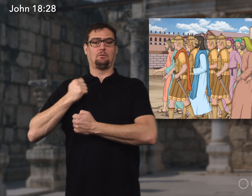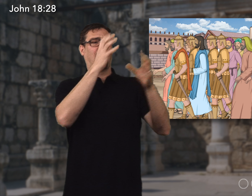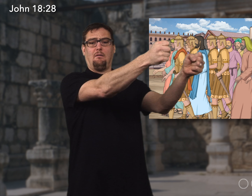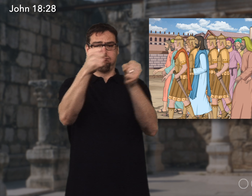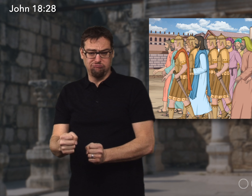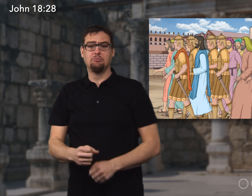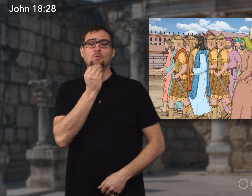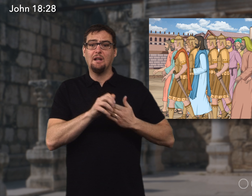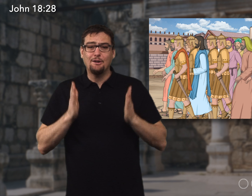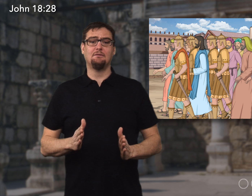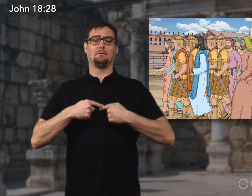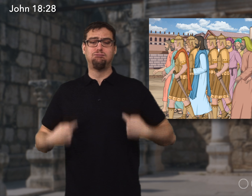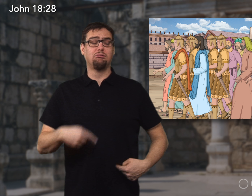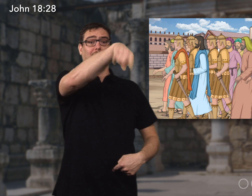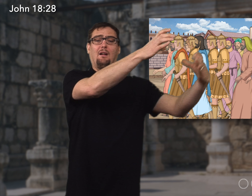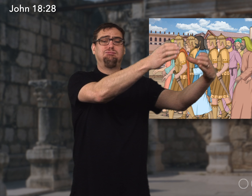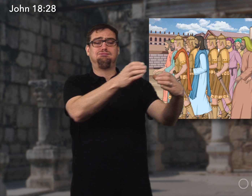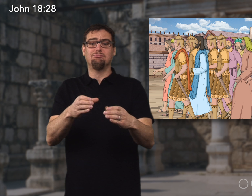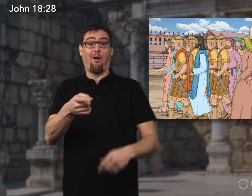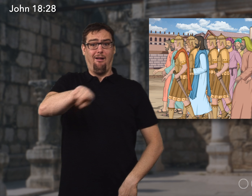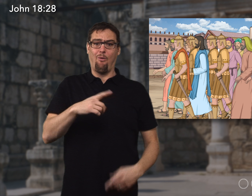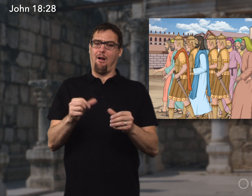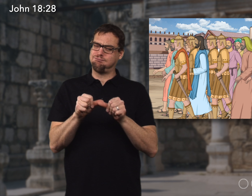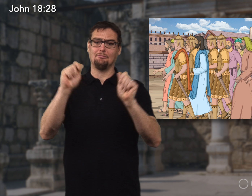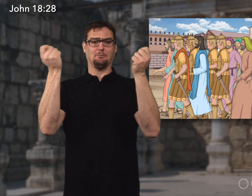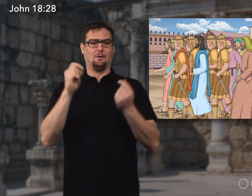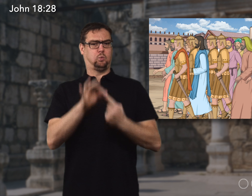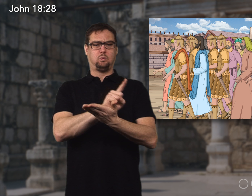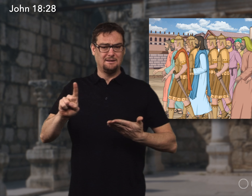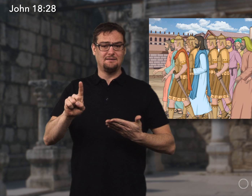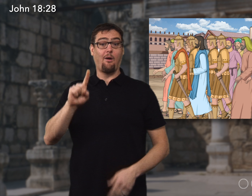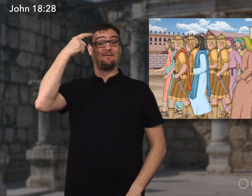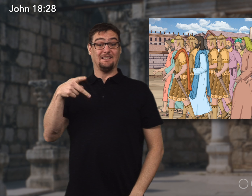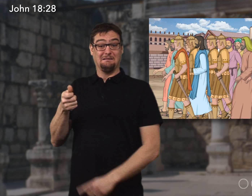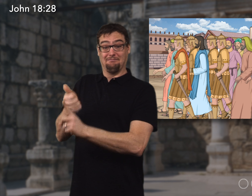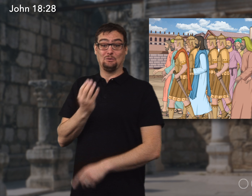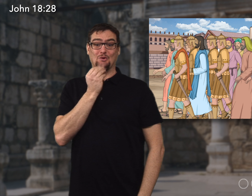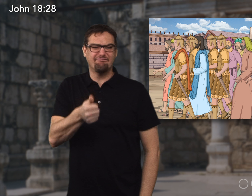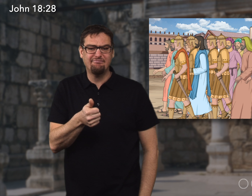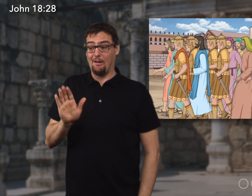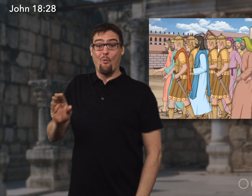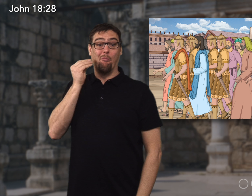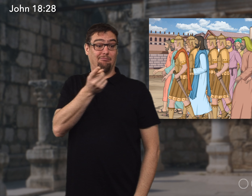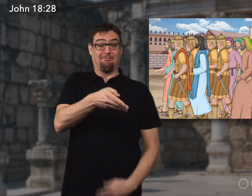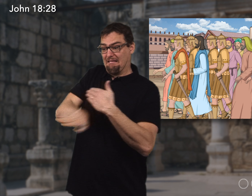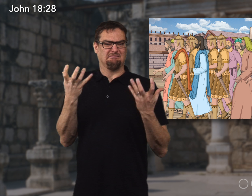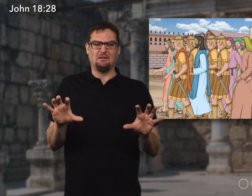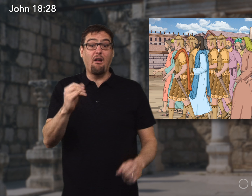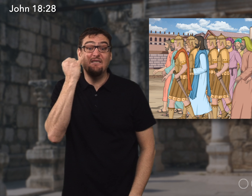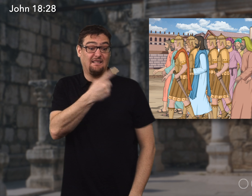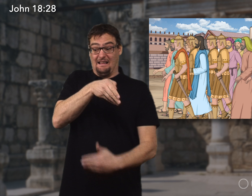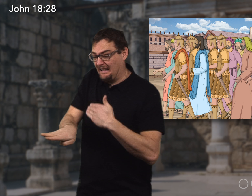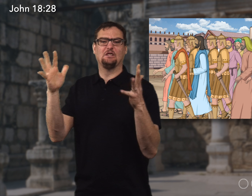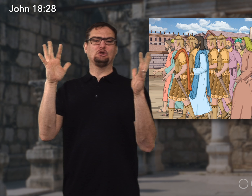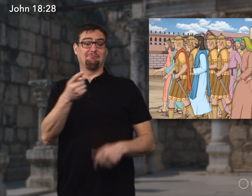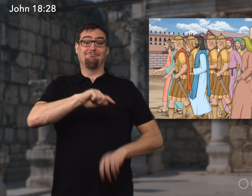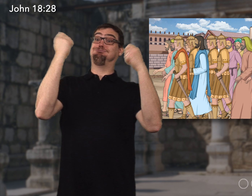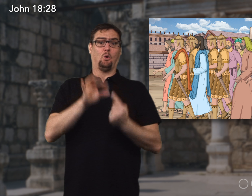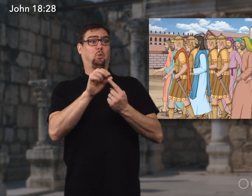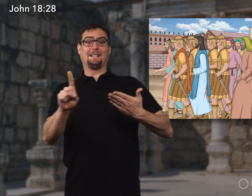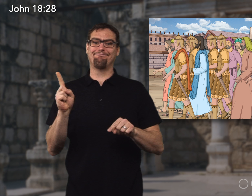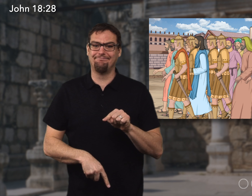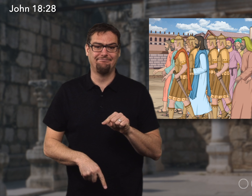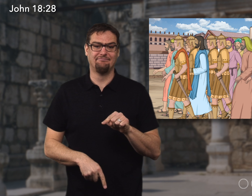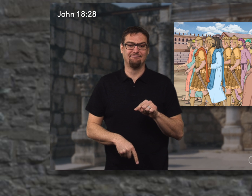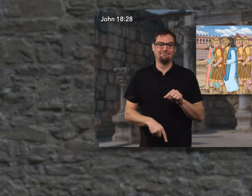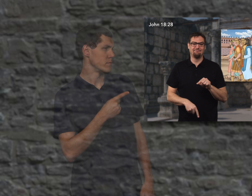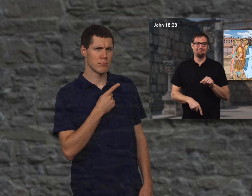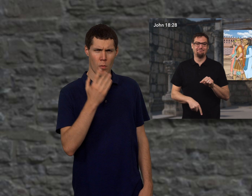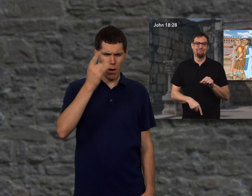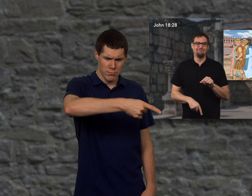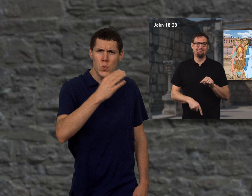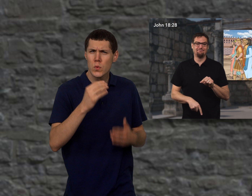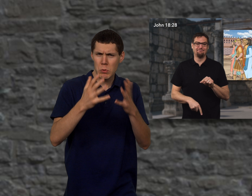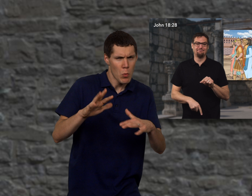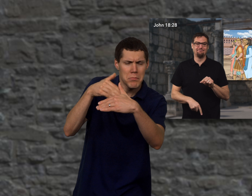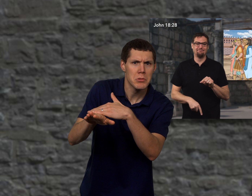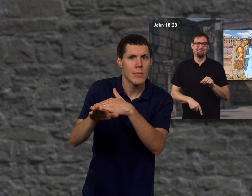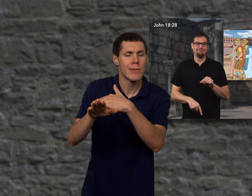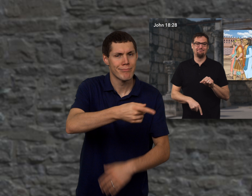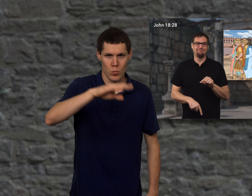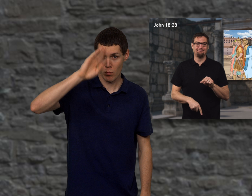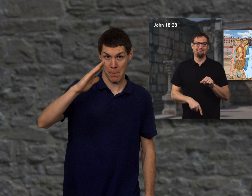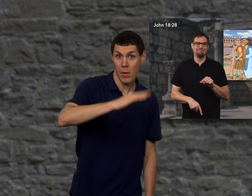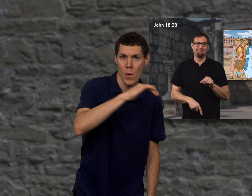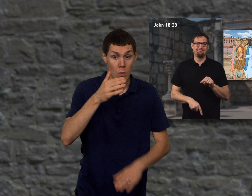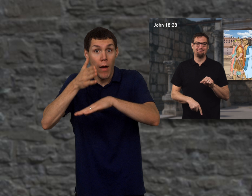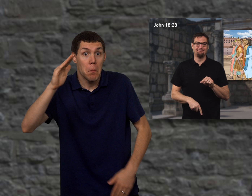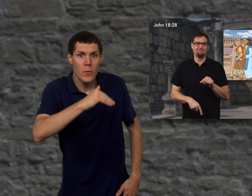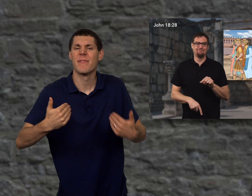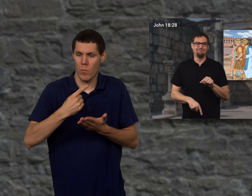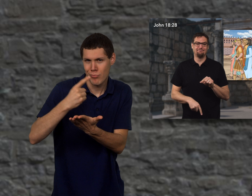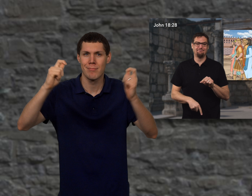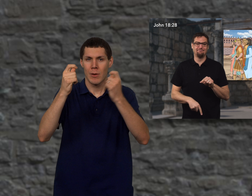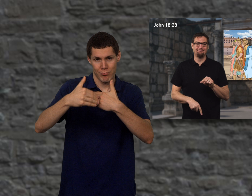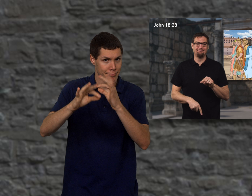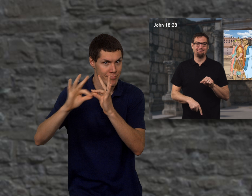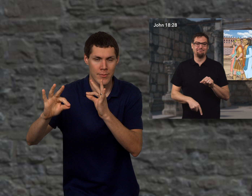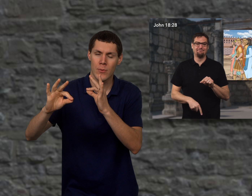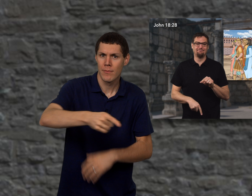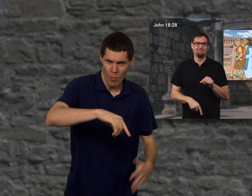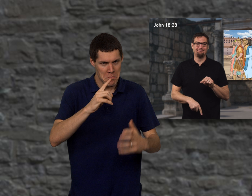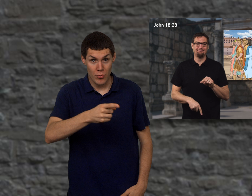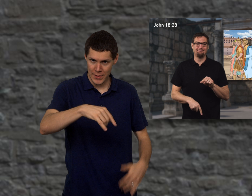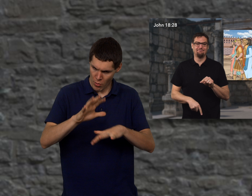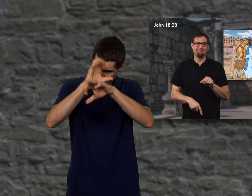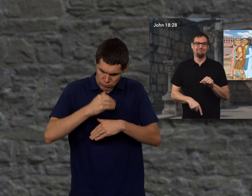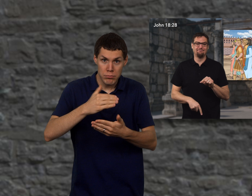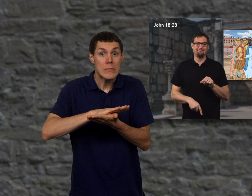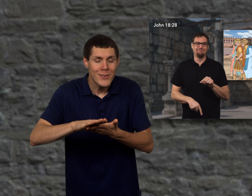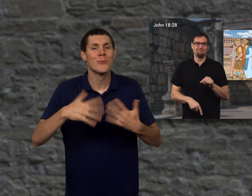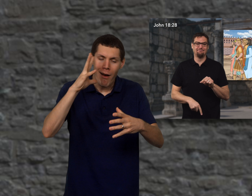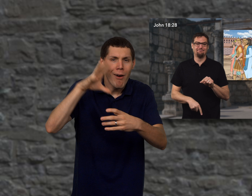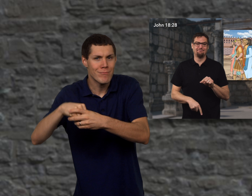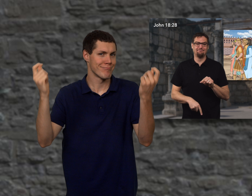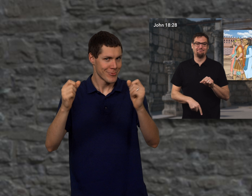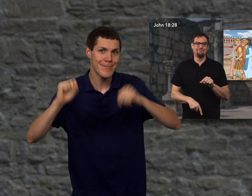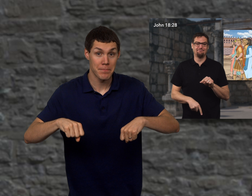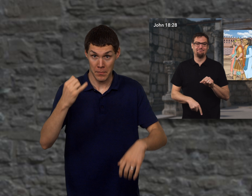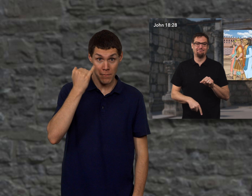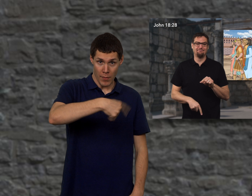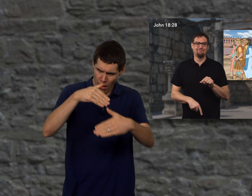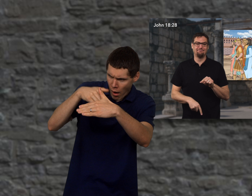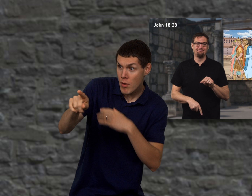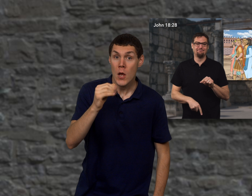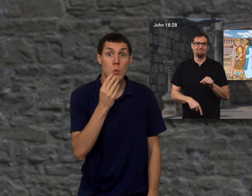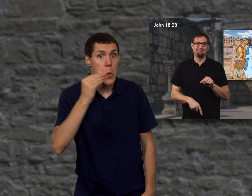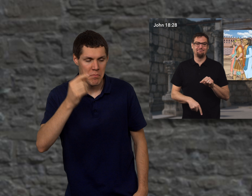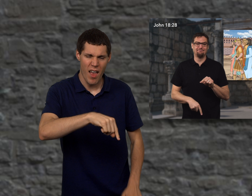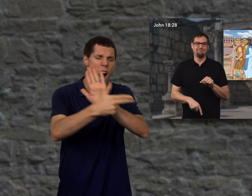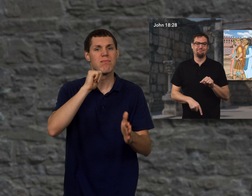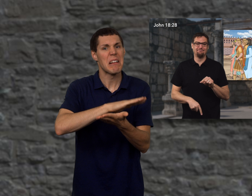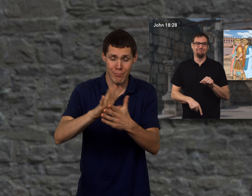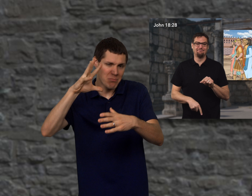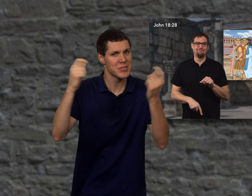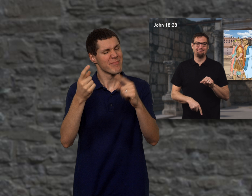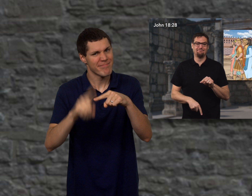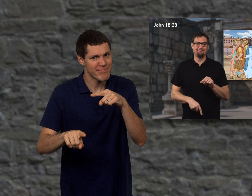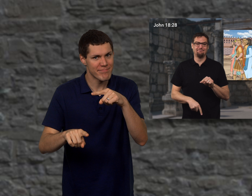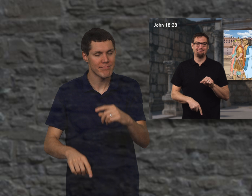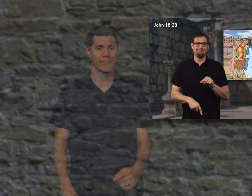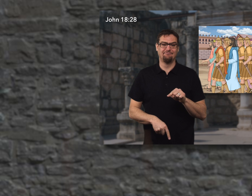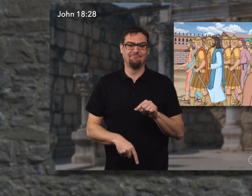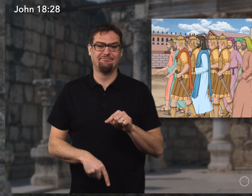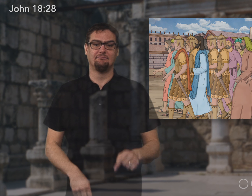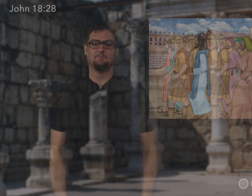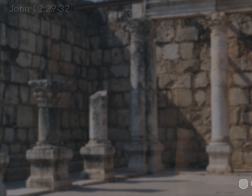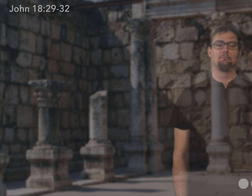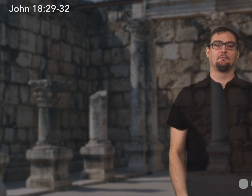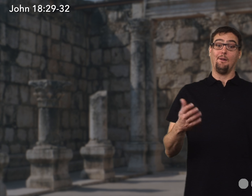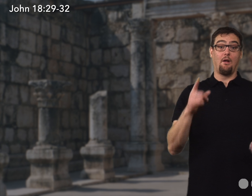By now it was early morning, and the Jews did not enter the Praetorium, to avoid being defiled and unable to eat the Passover.